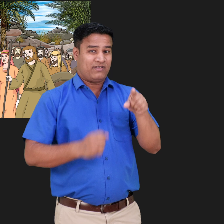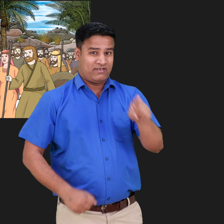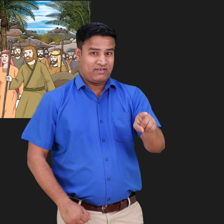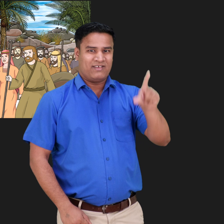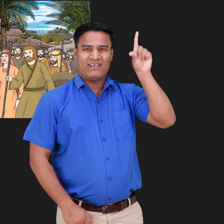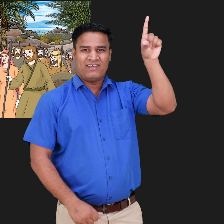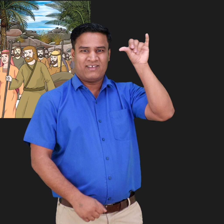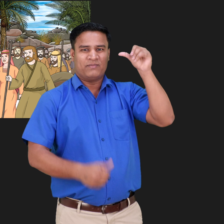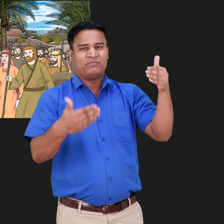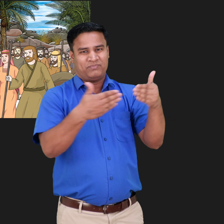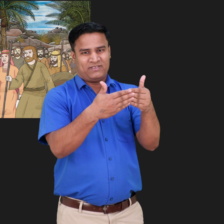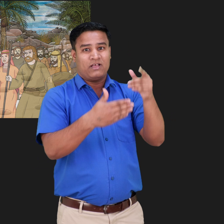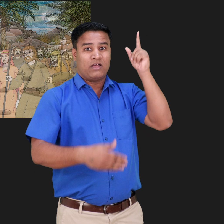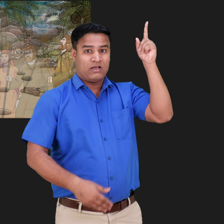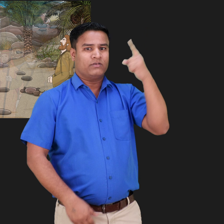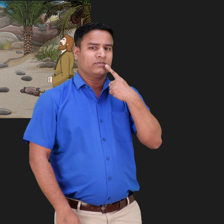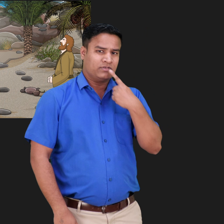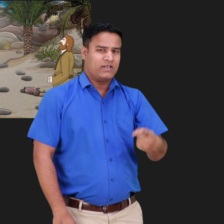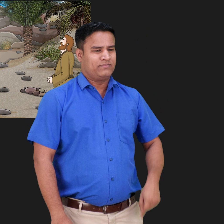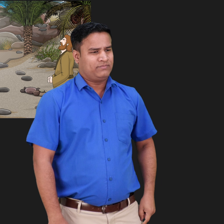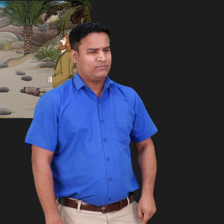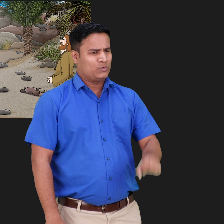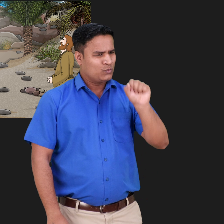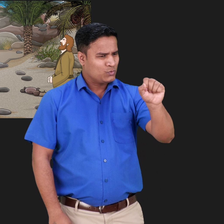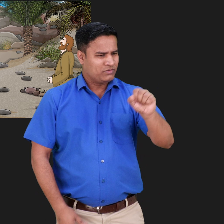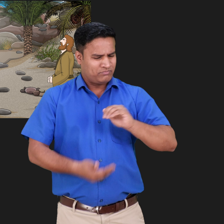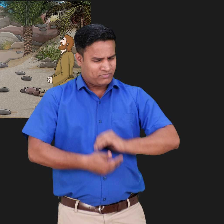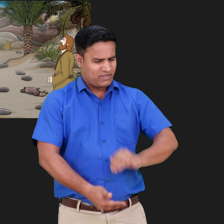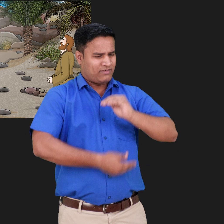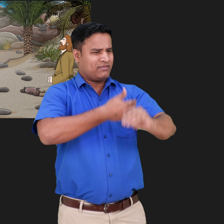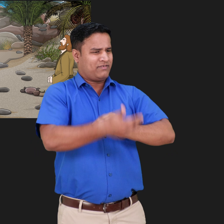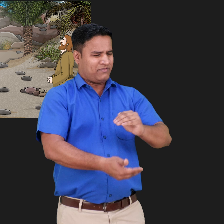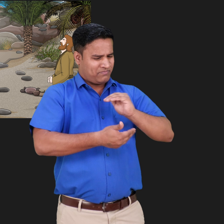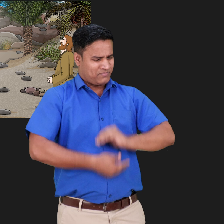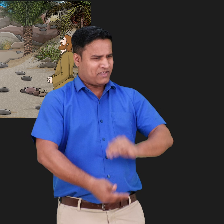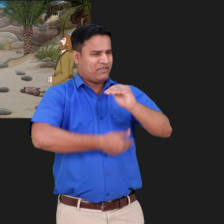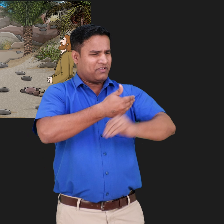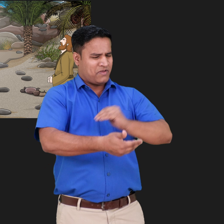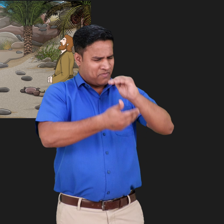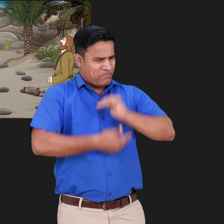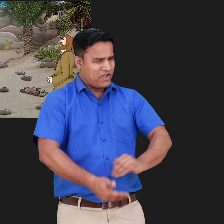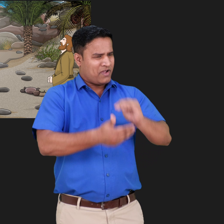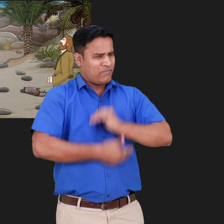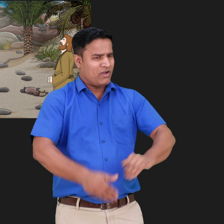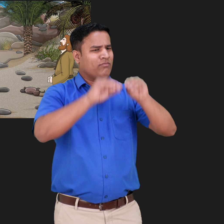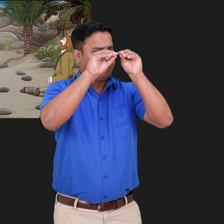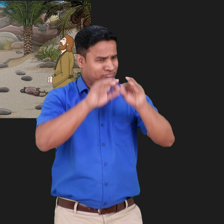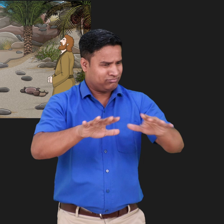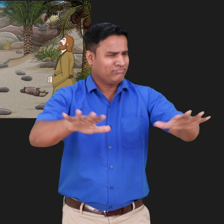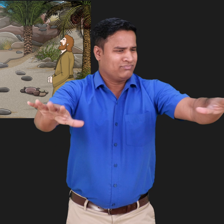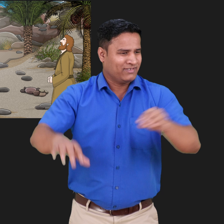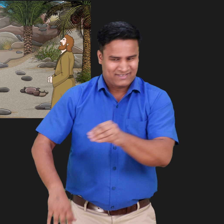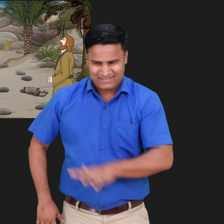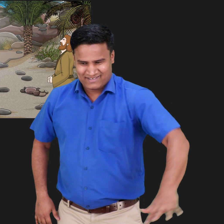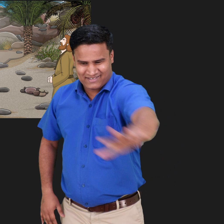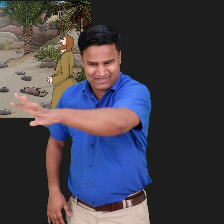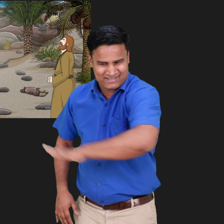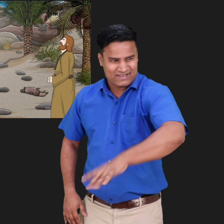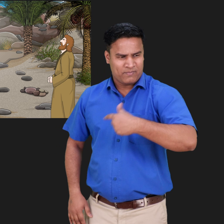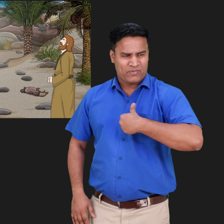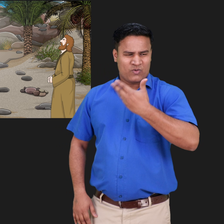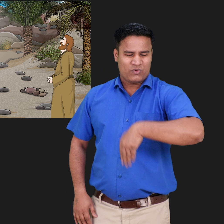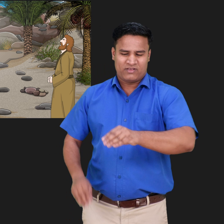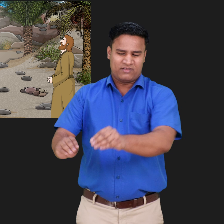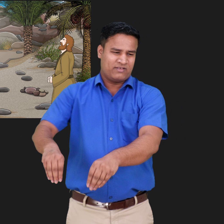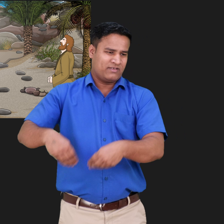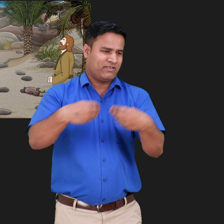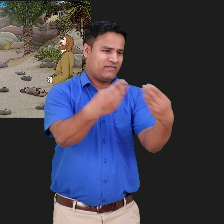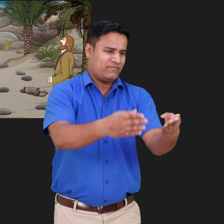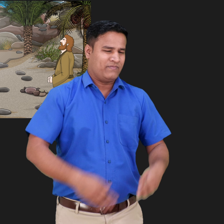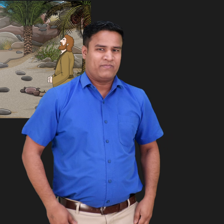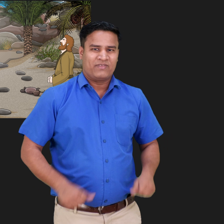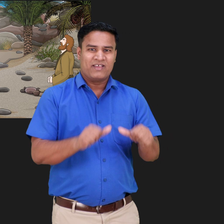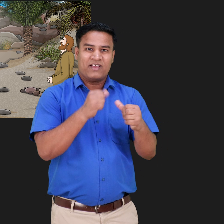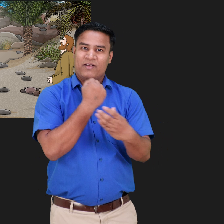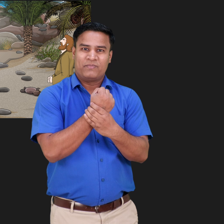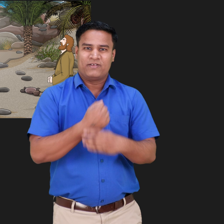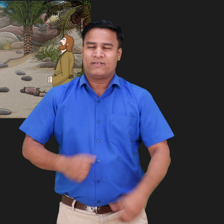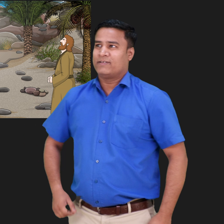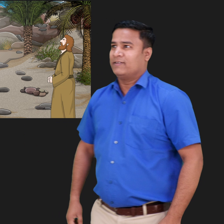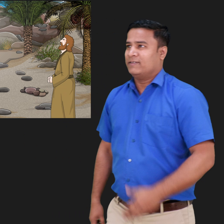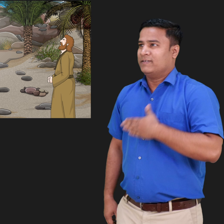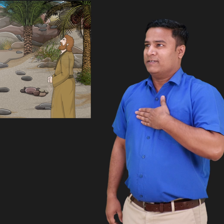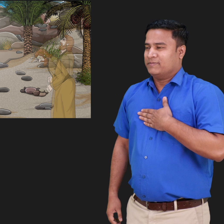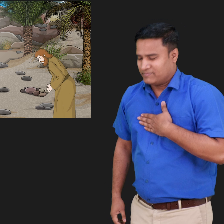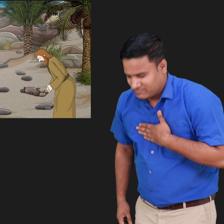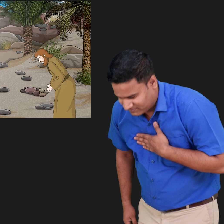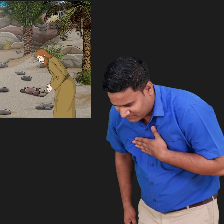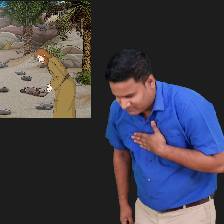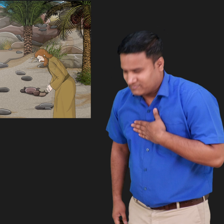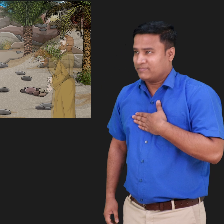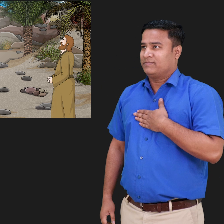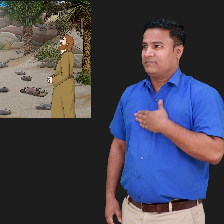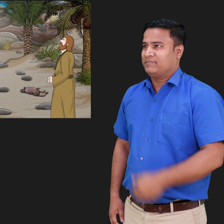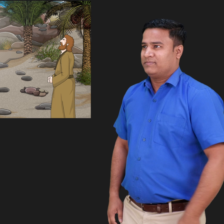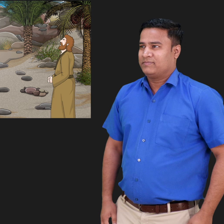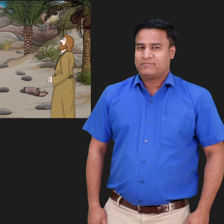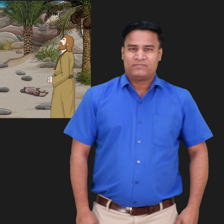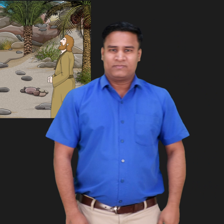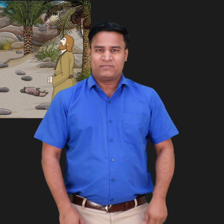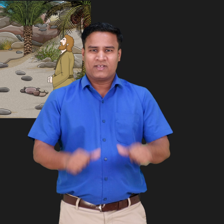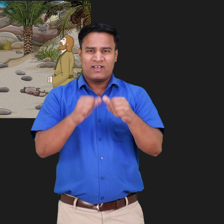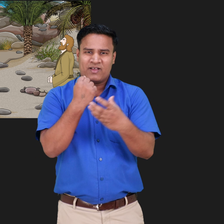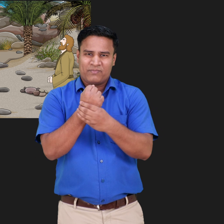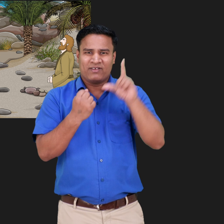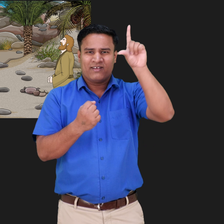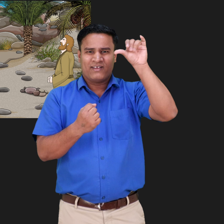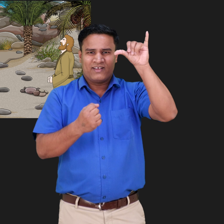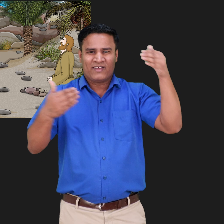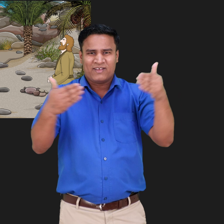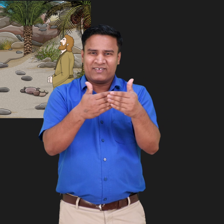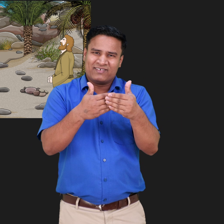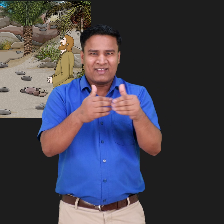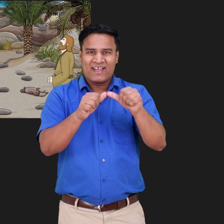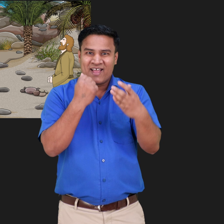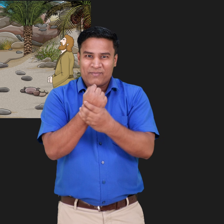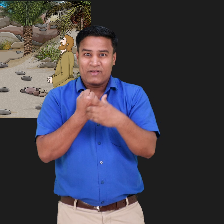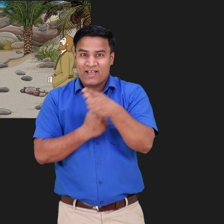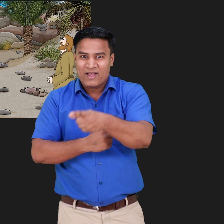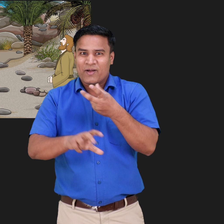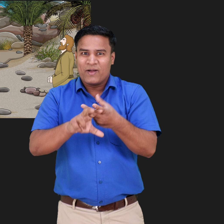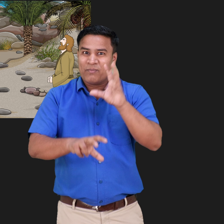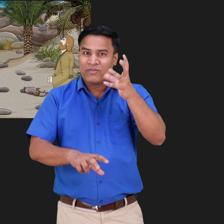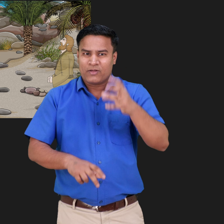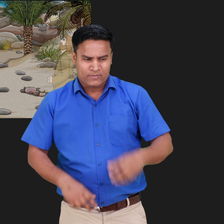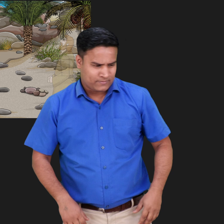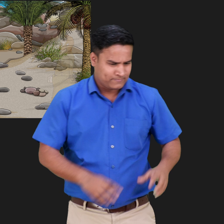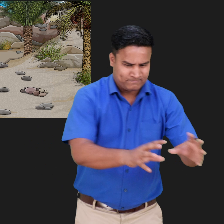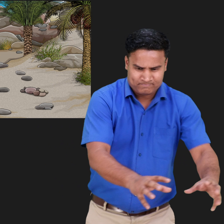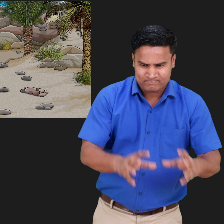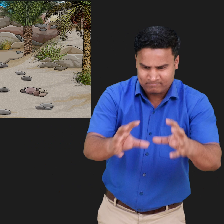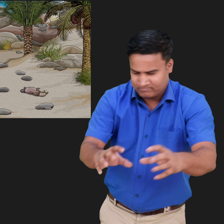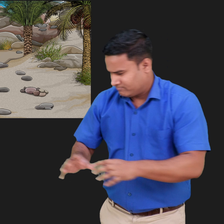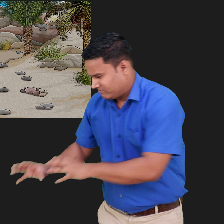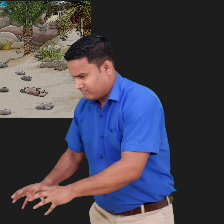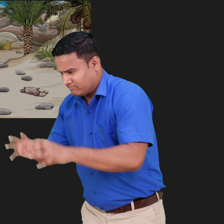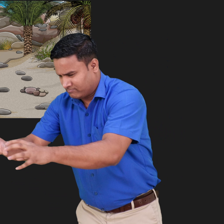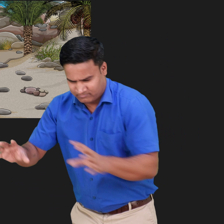Then the LORD appeared to Abram and said, “I will give this land to your offspring.”